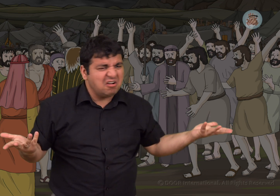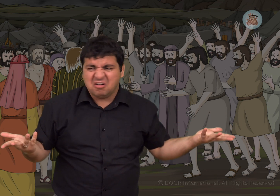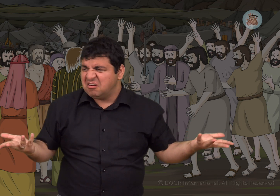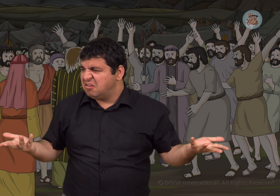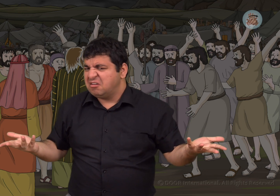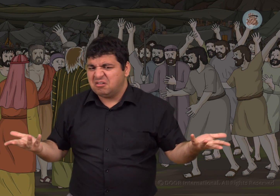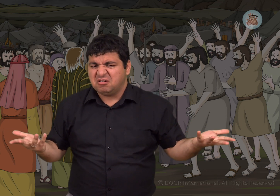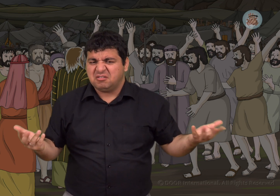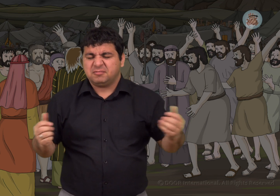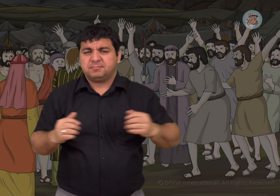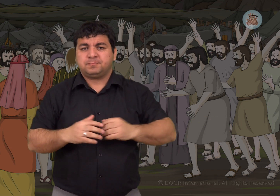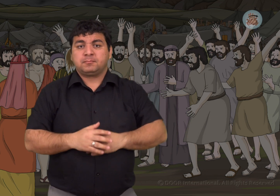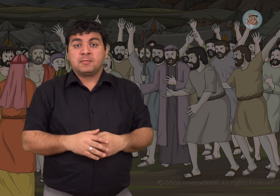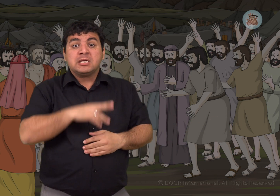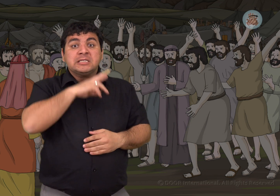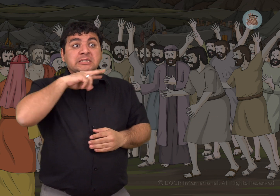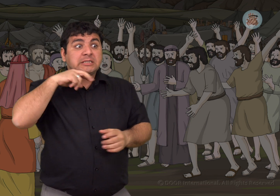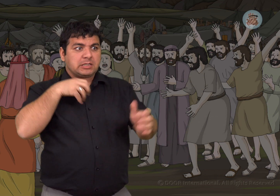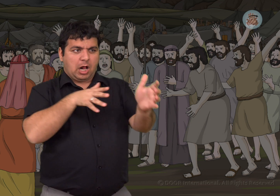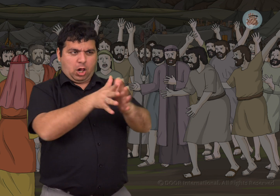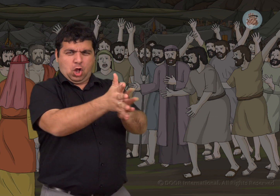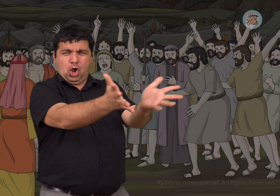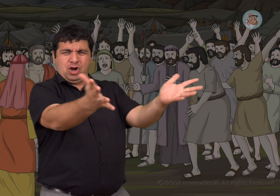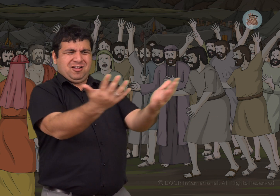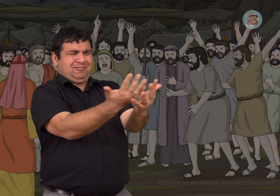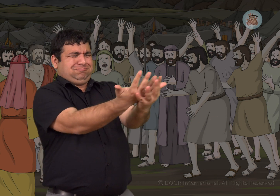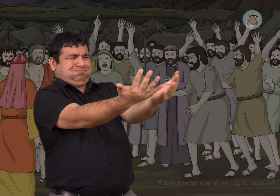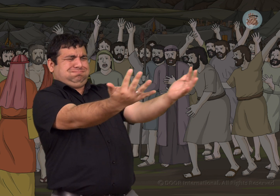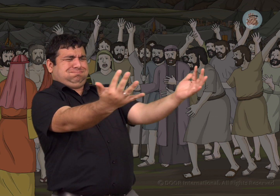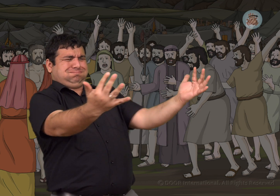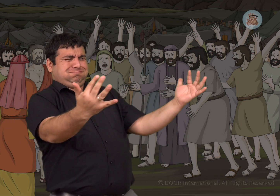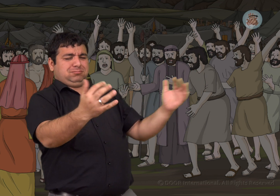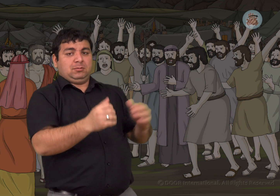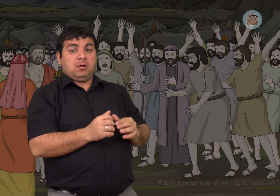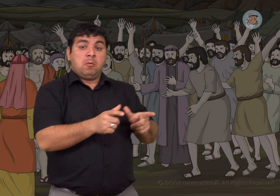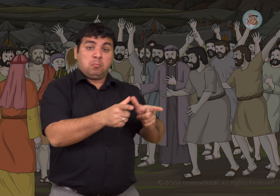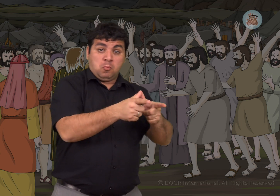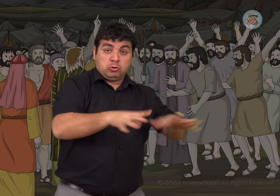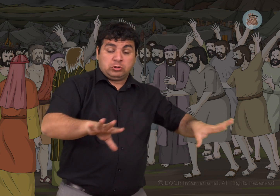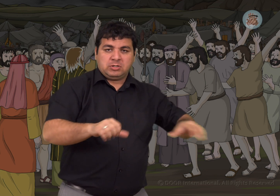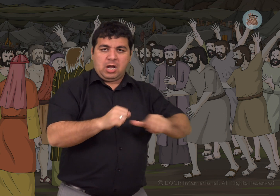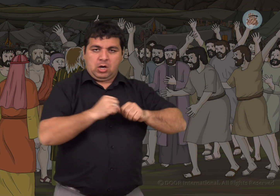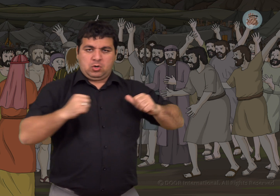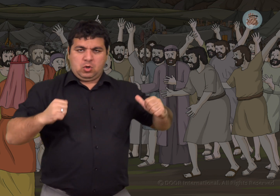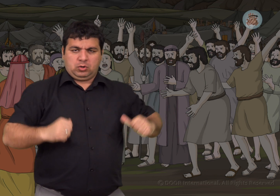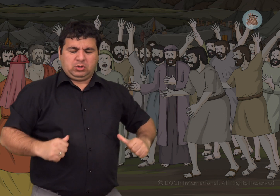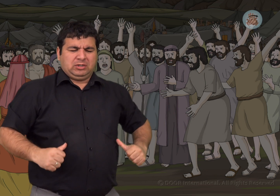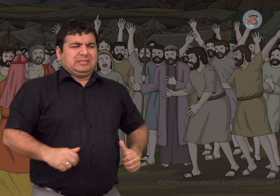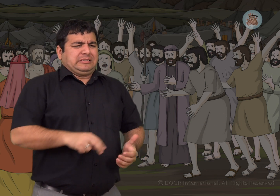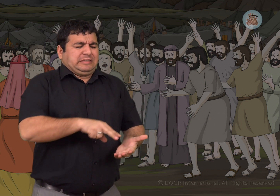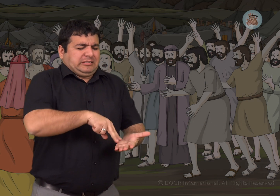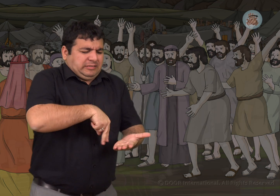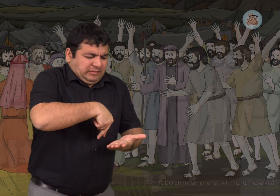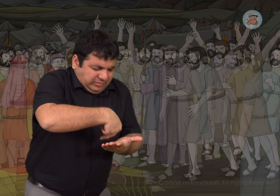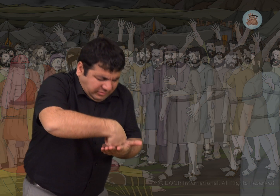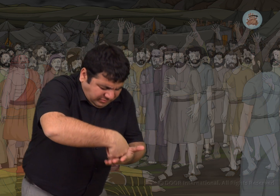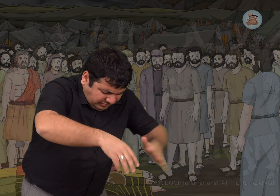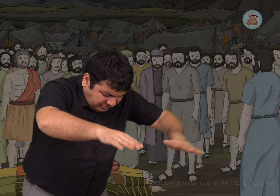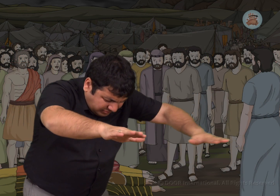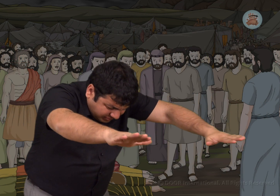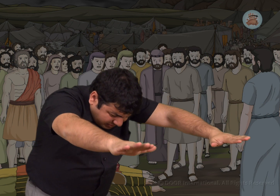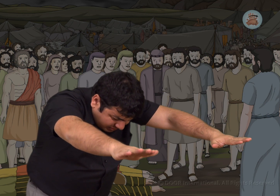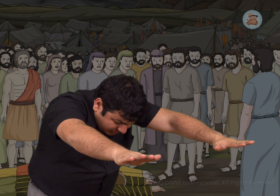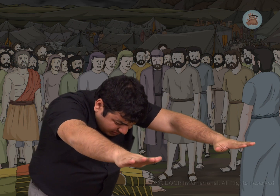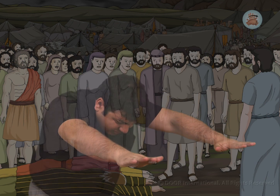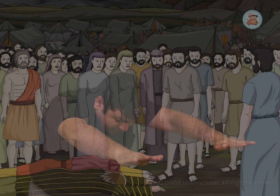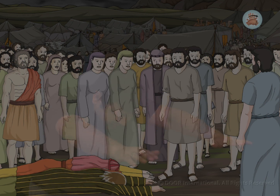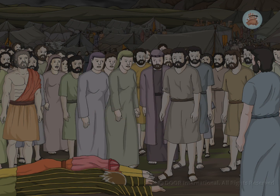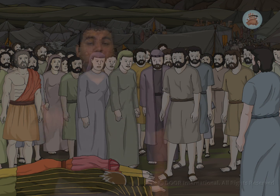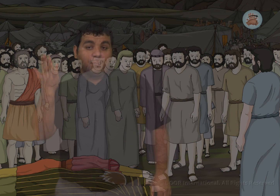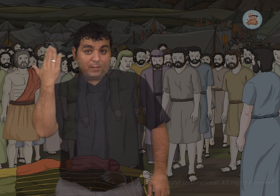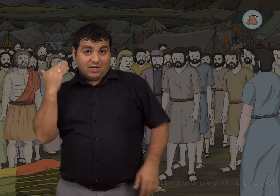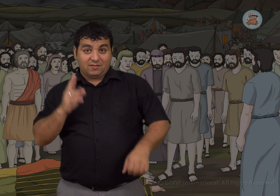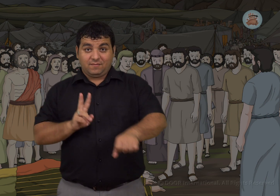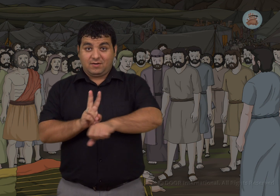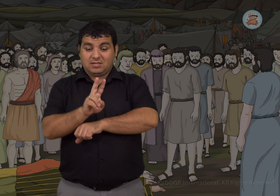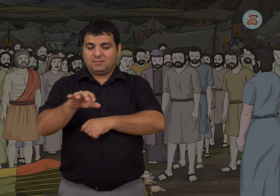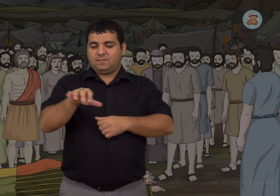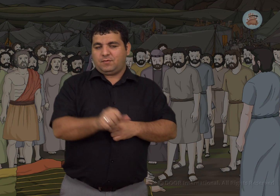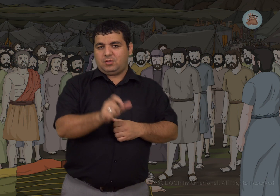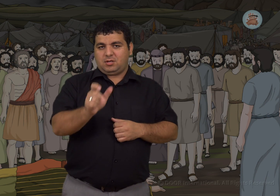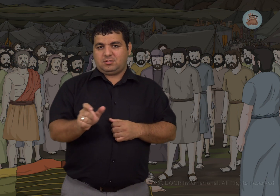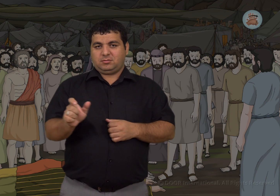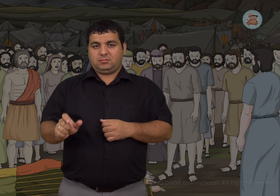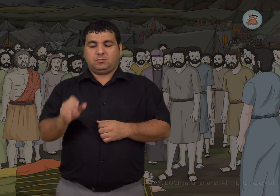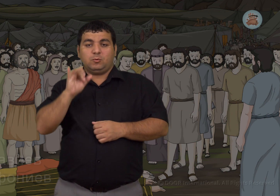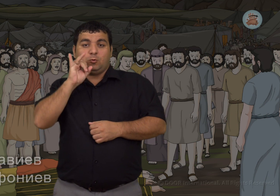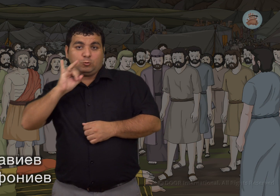Then Moses and Aaron fell facedown before the whole assembly of the congregation of Israel.